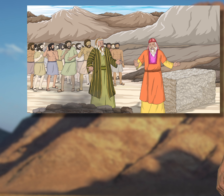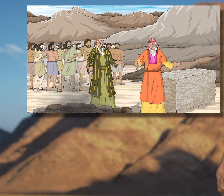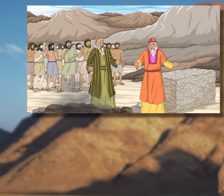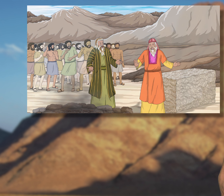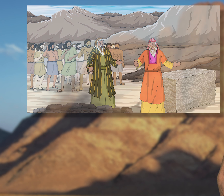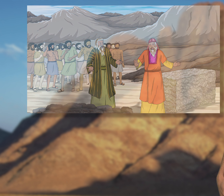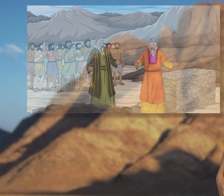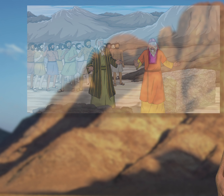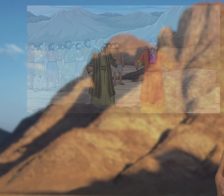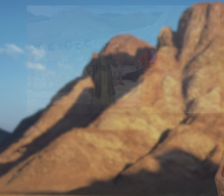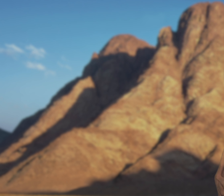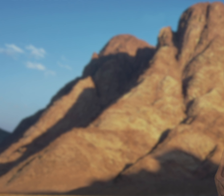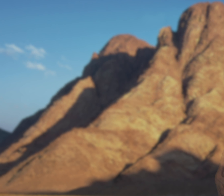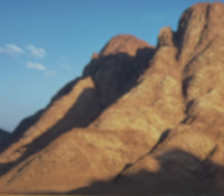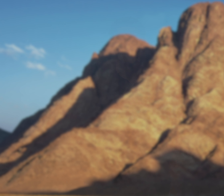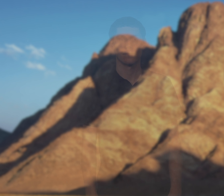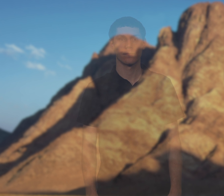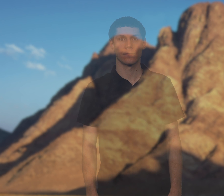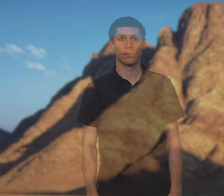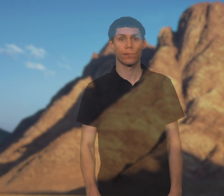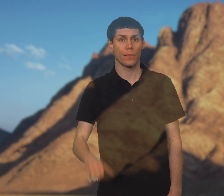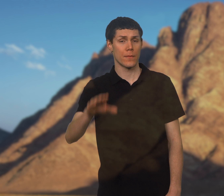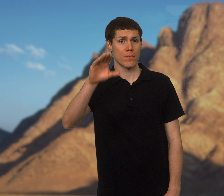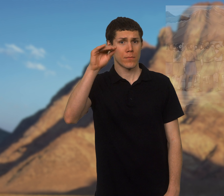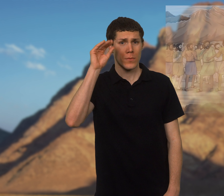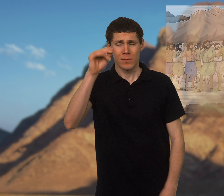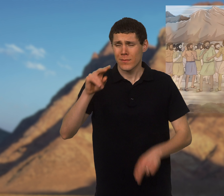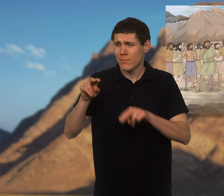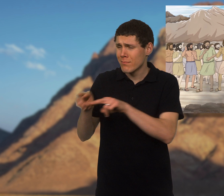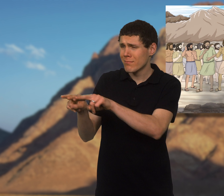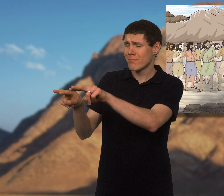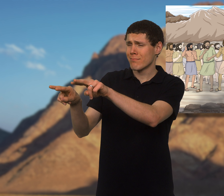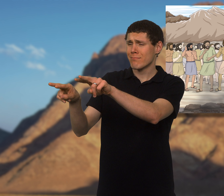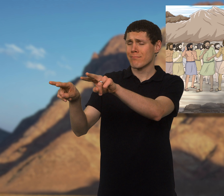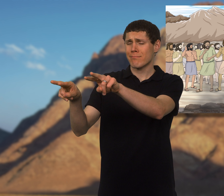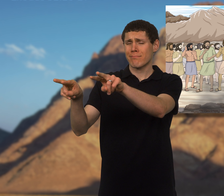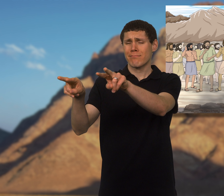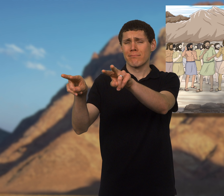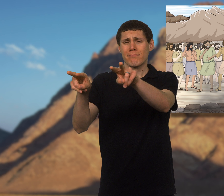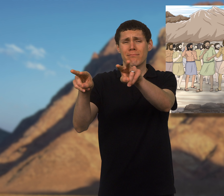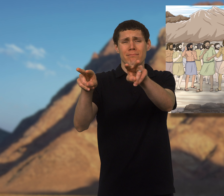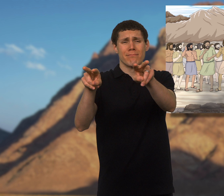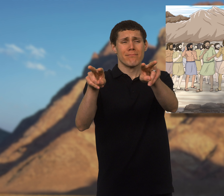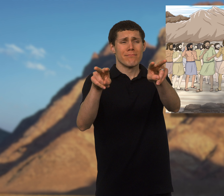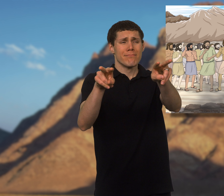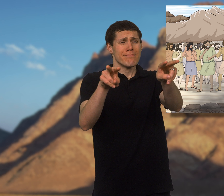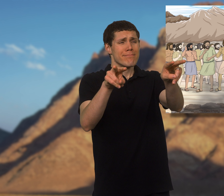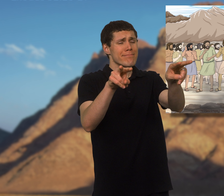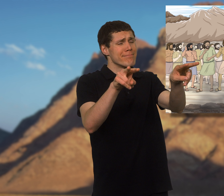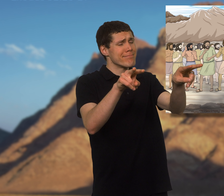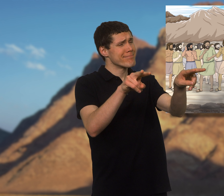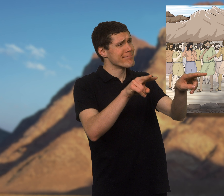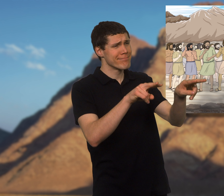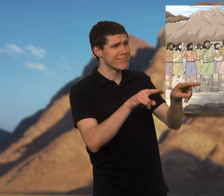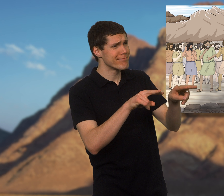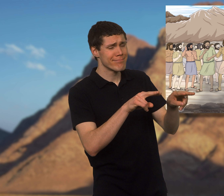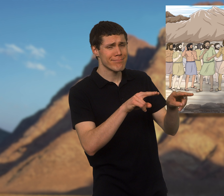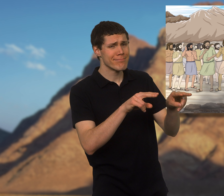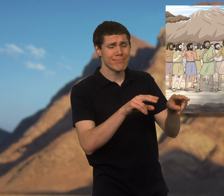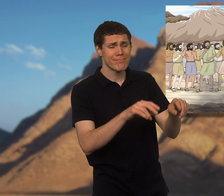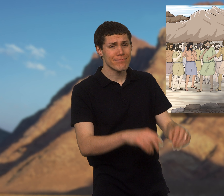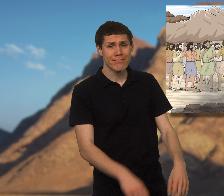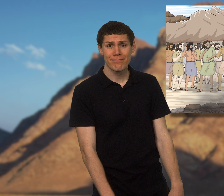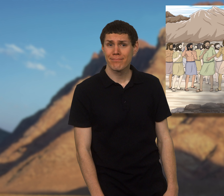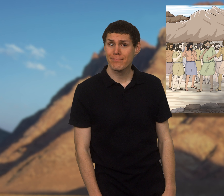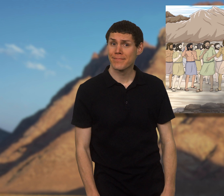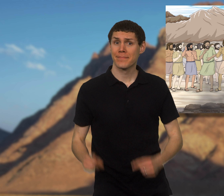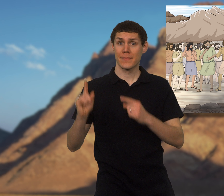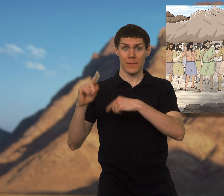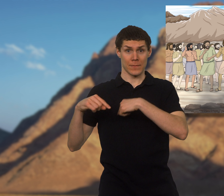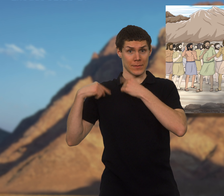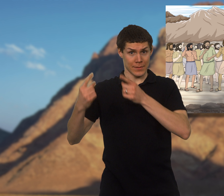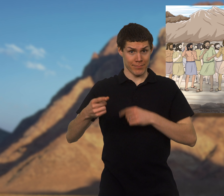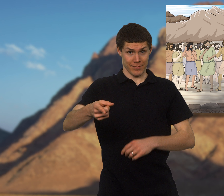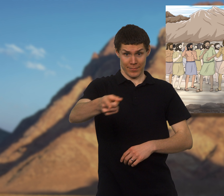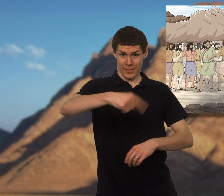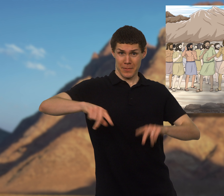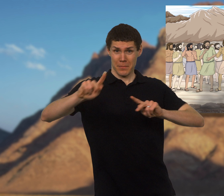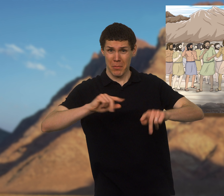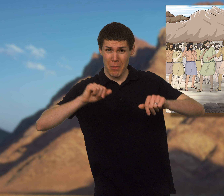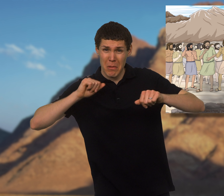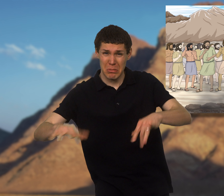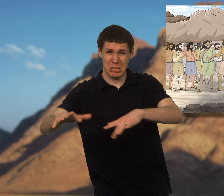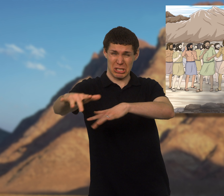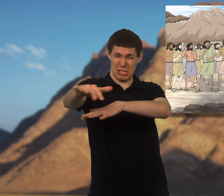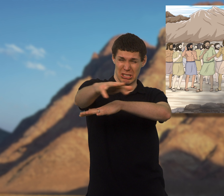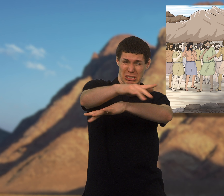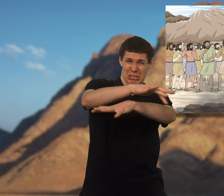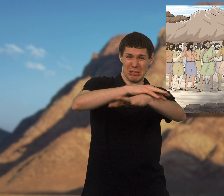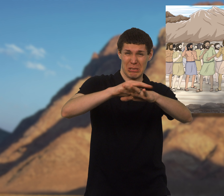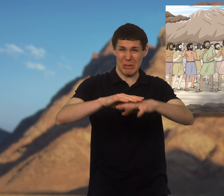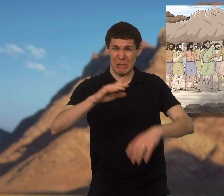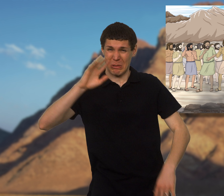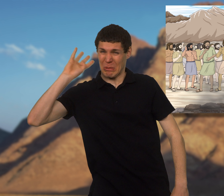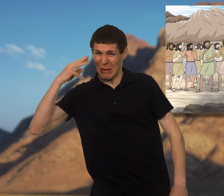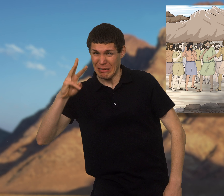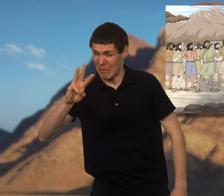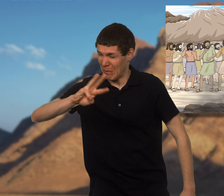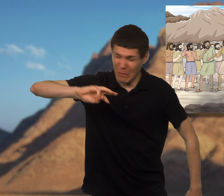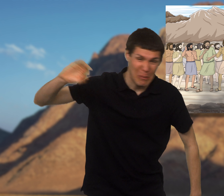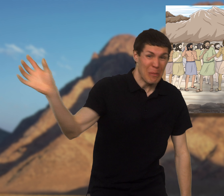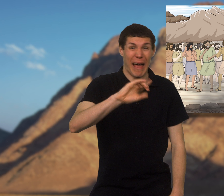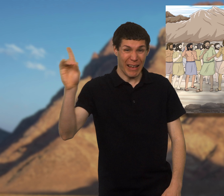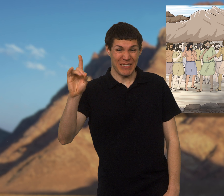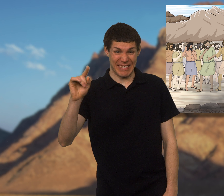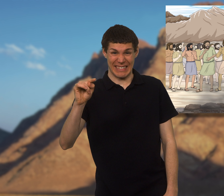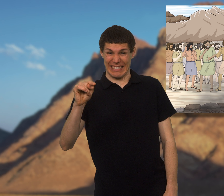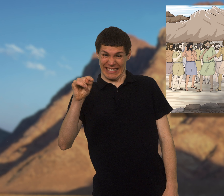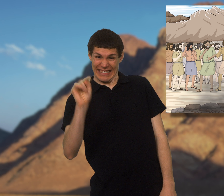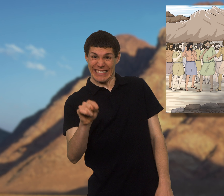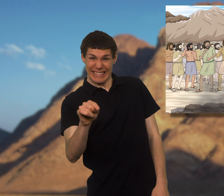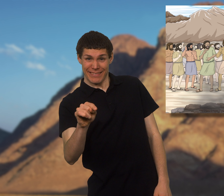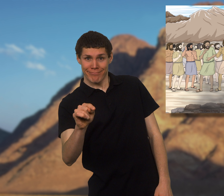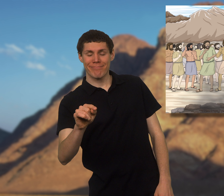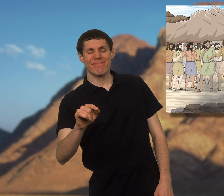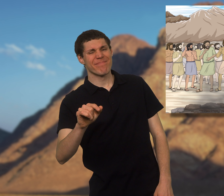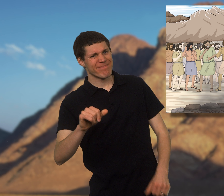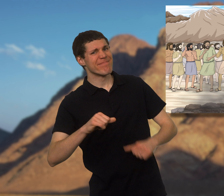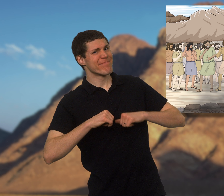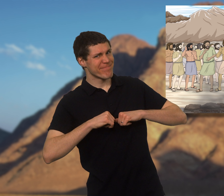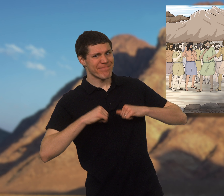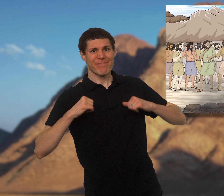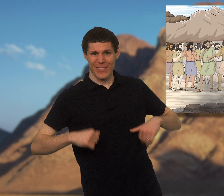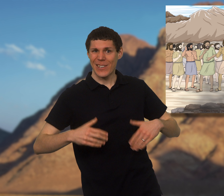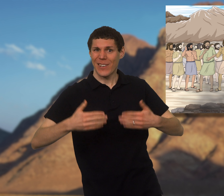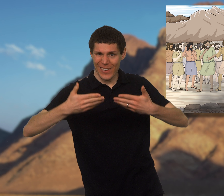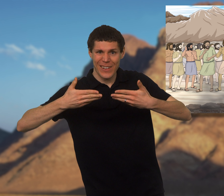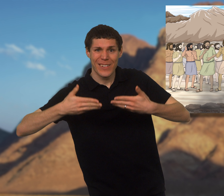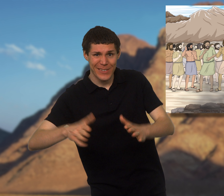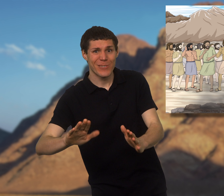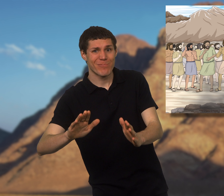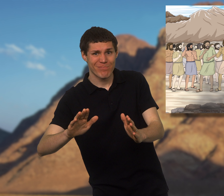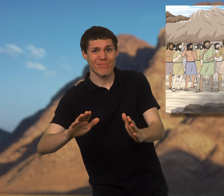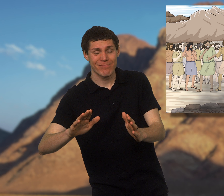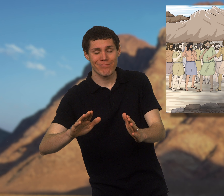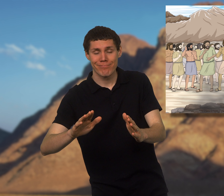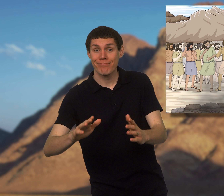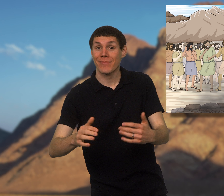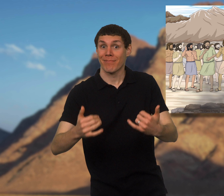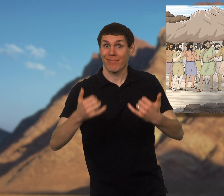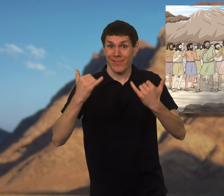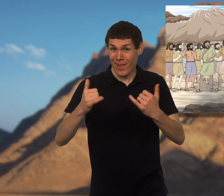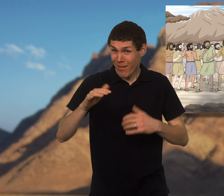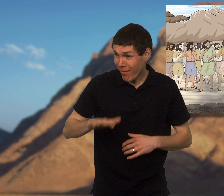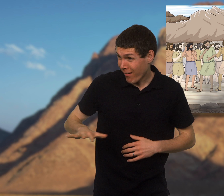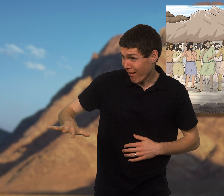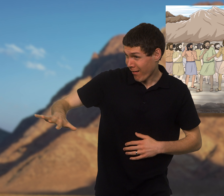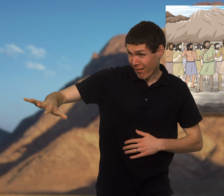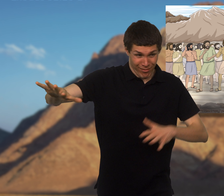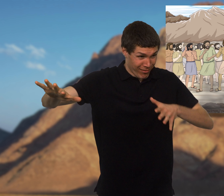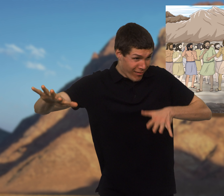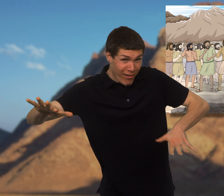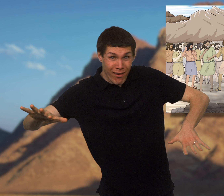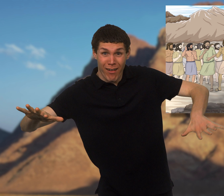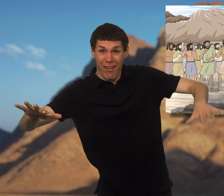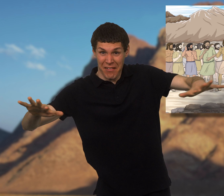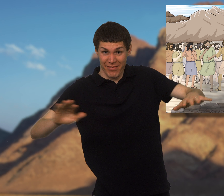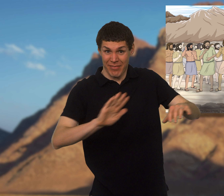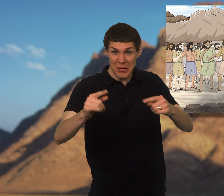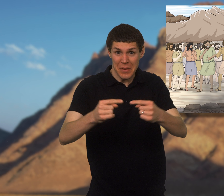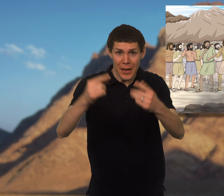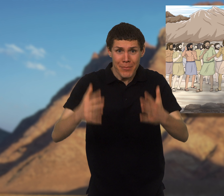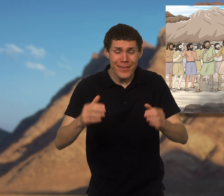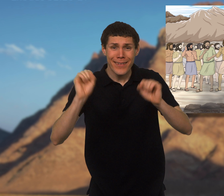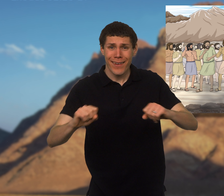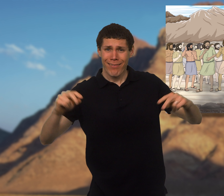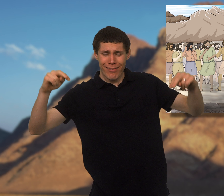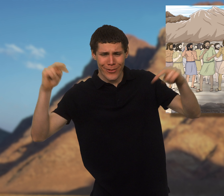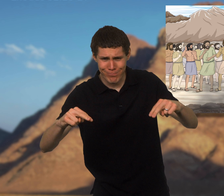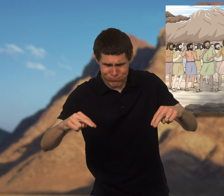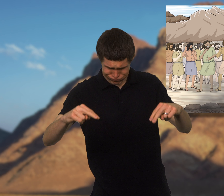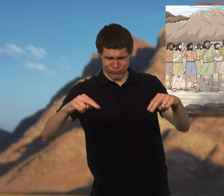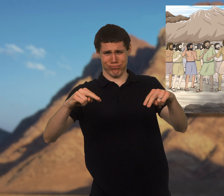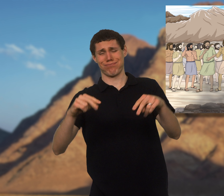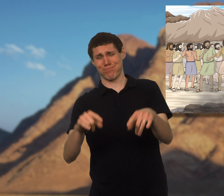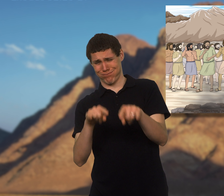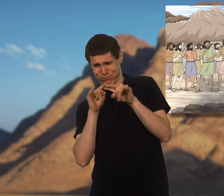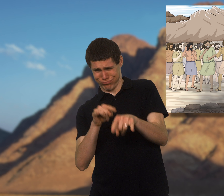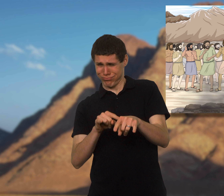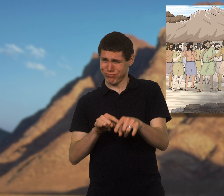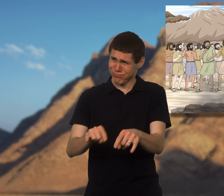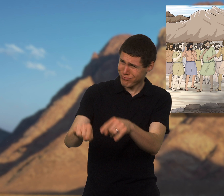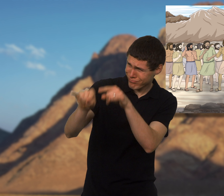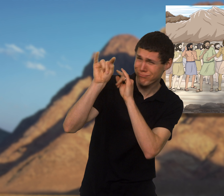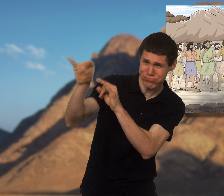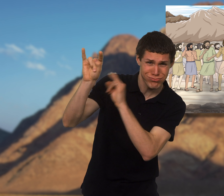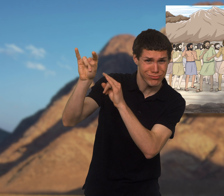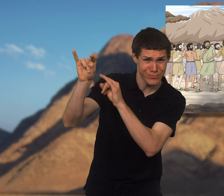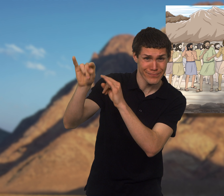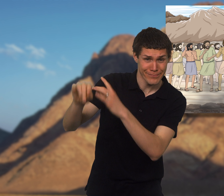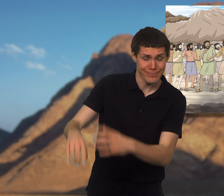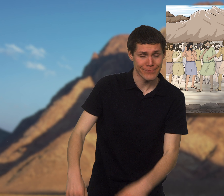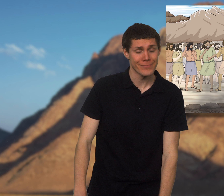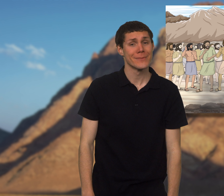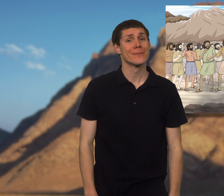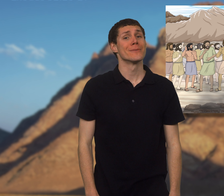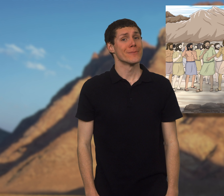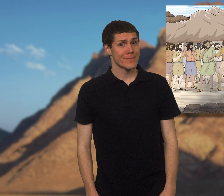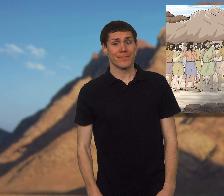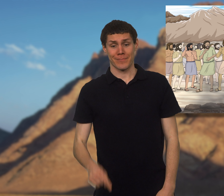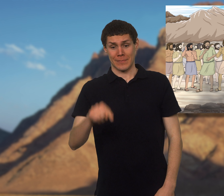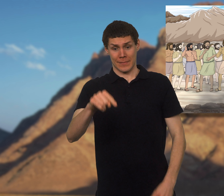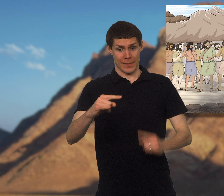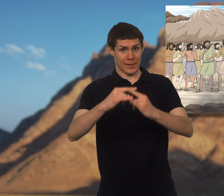Moses saw that the people were out of control, for Aaron had let them run wild and become a laughingstock to their enemies.